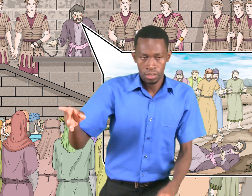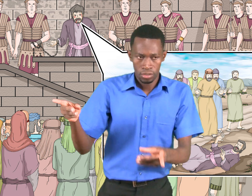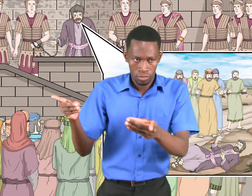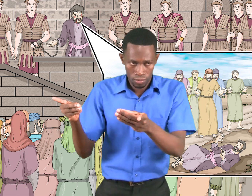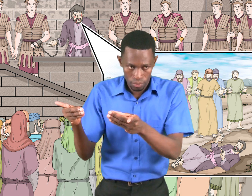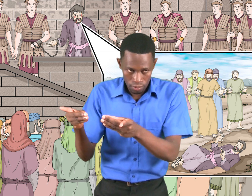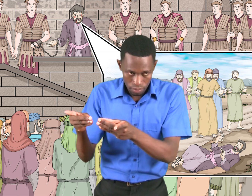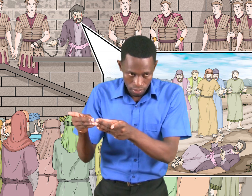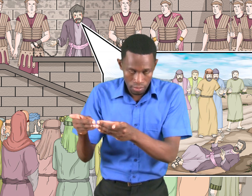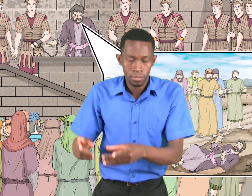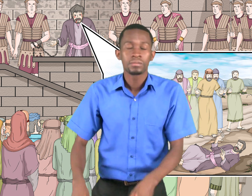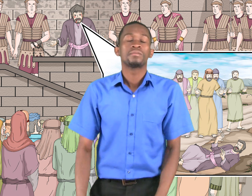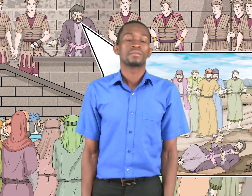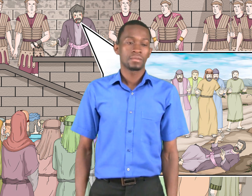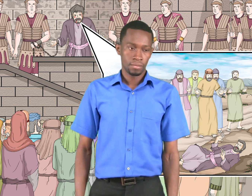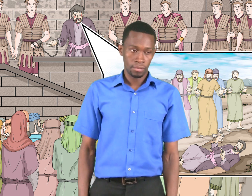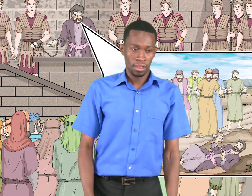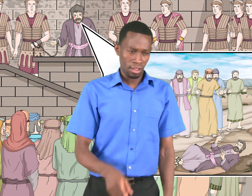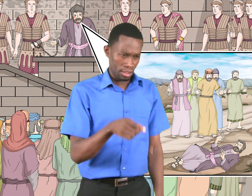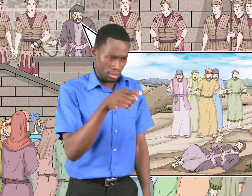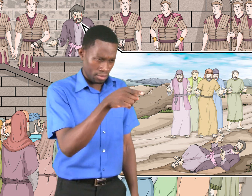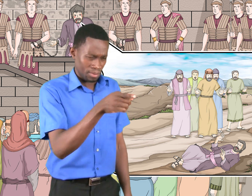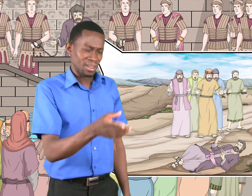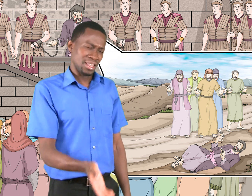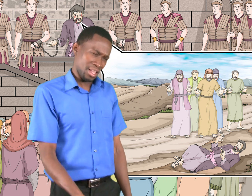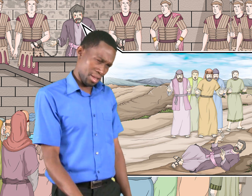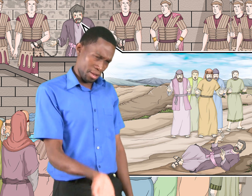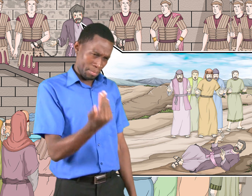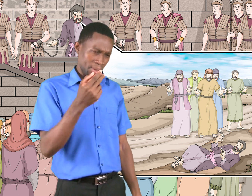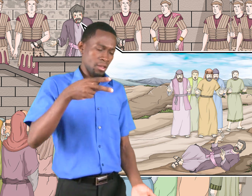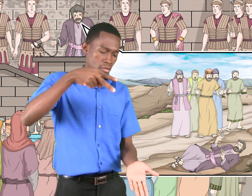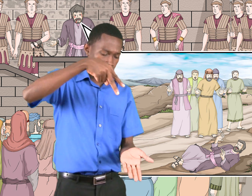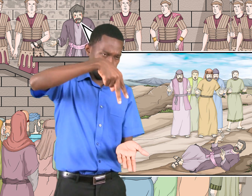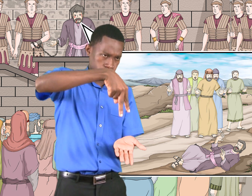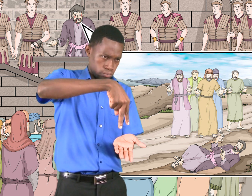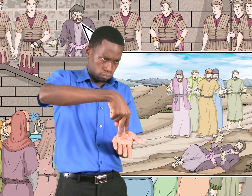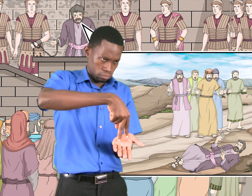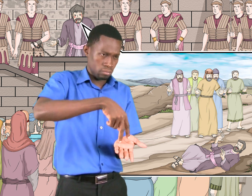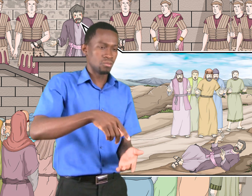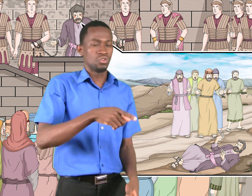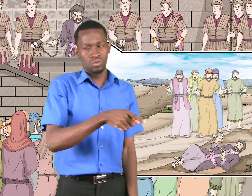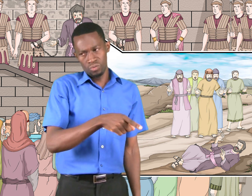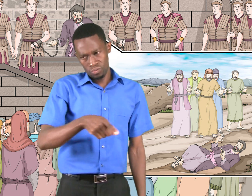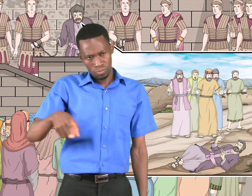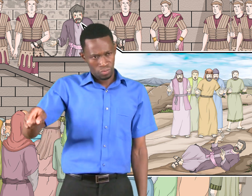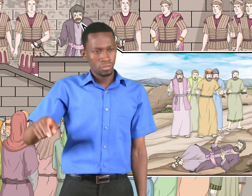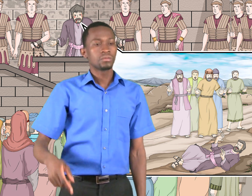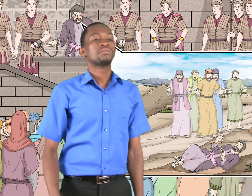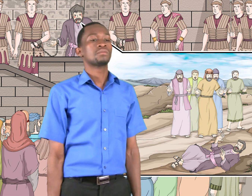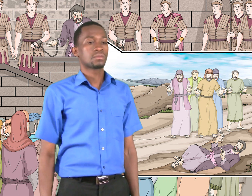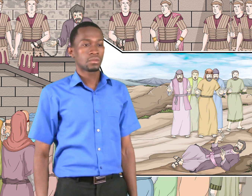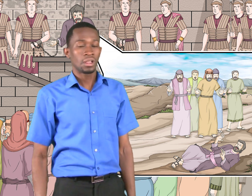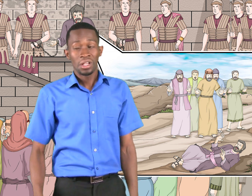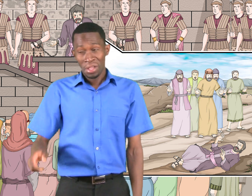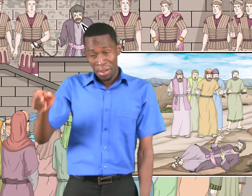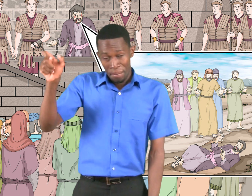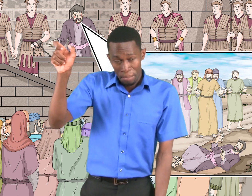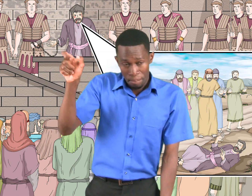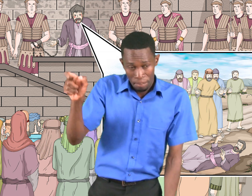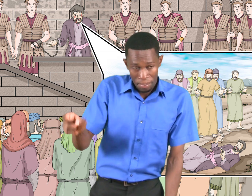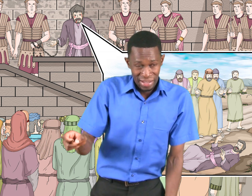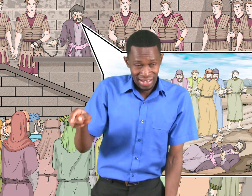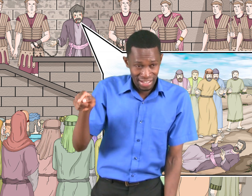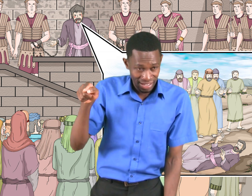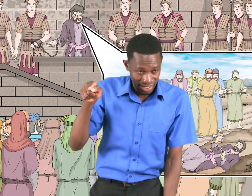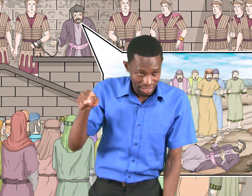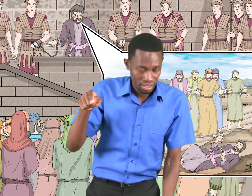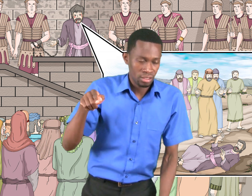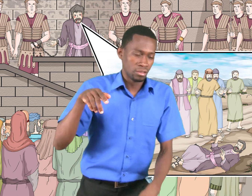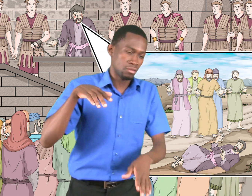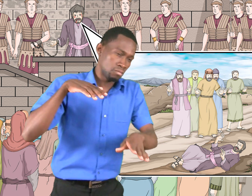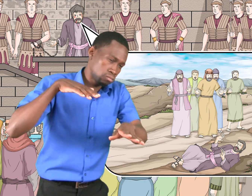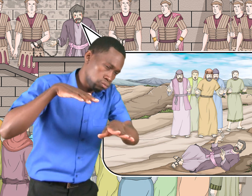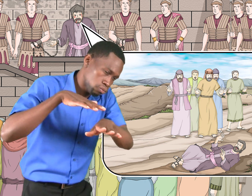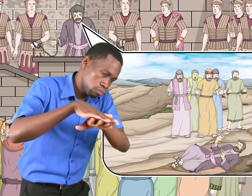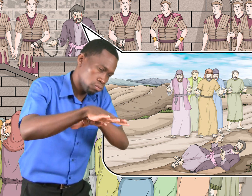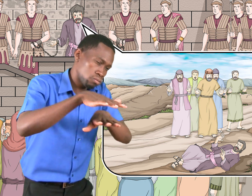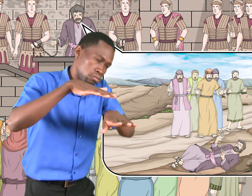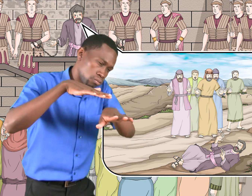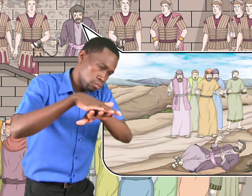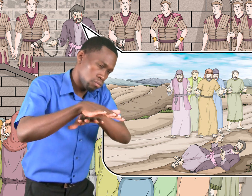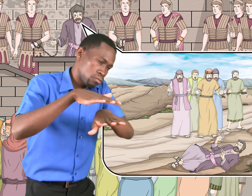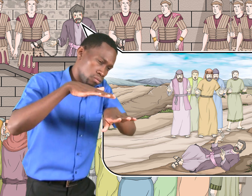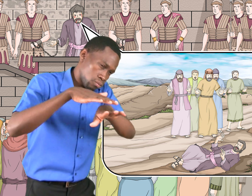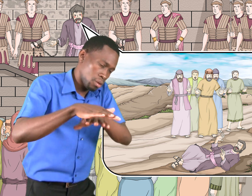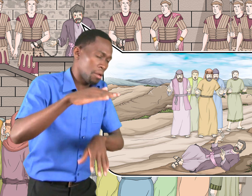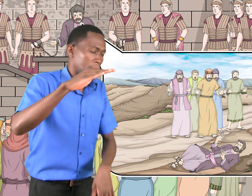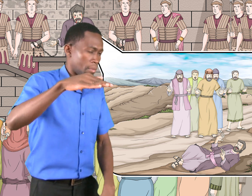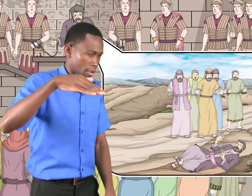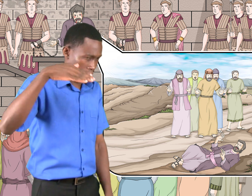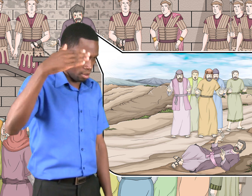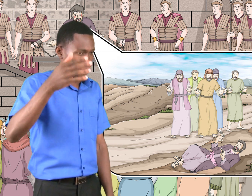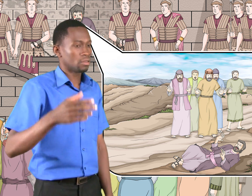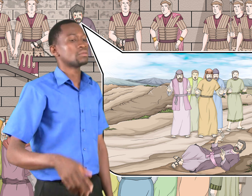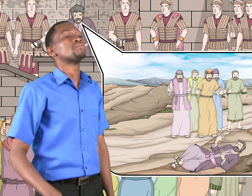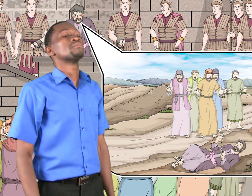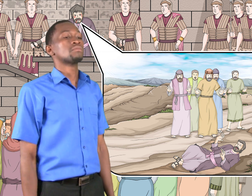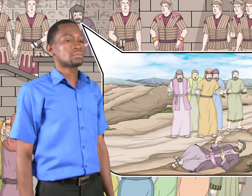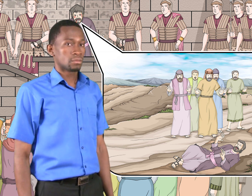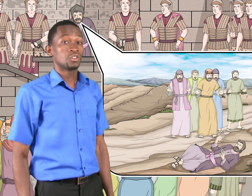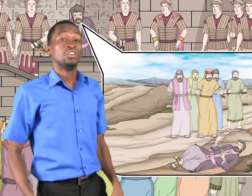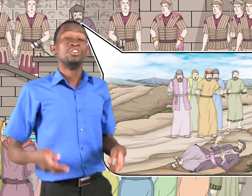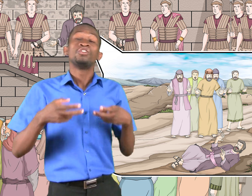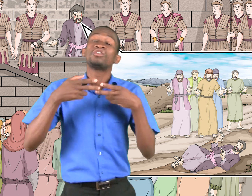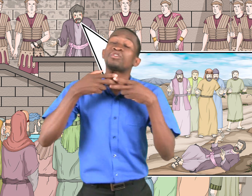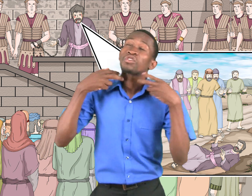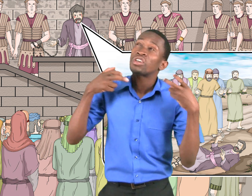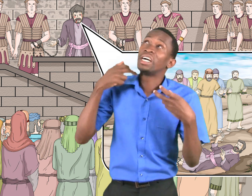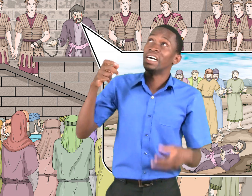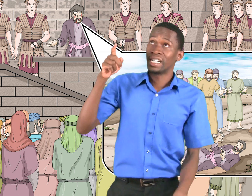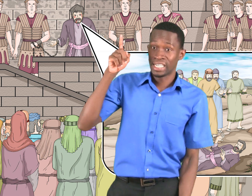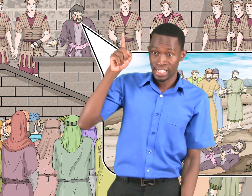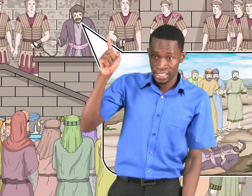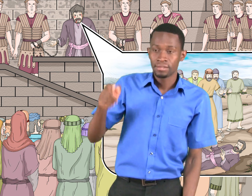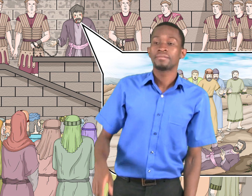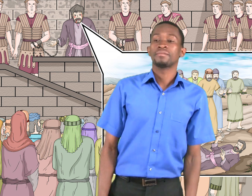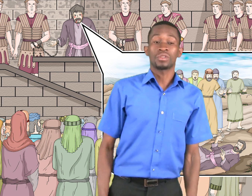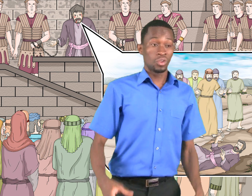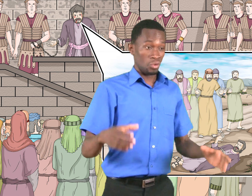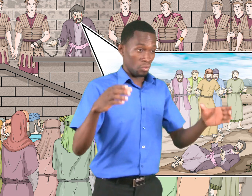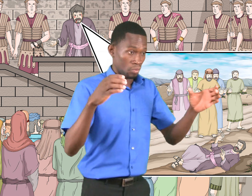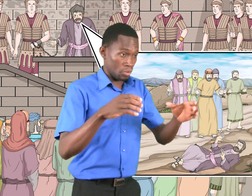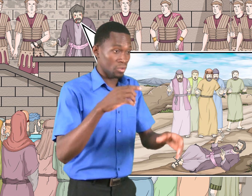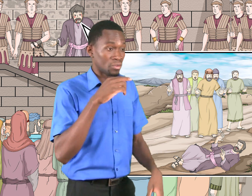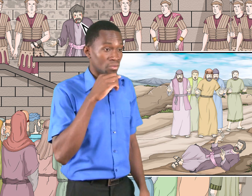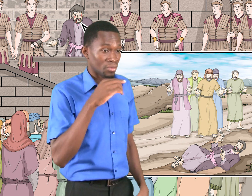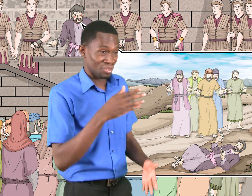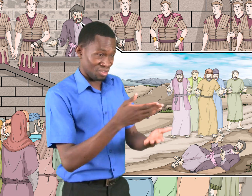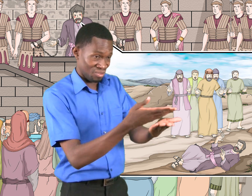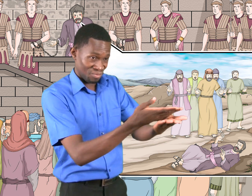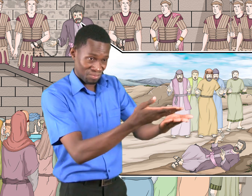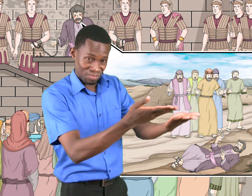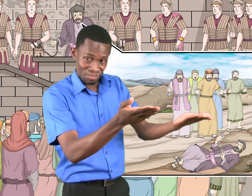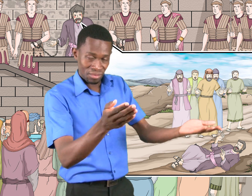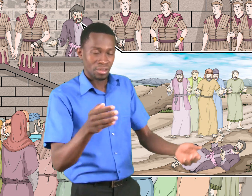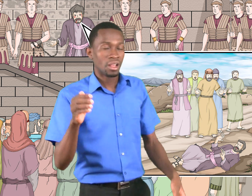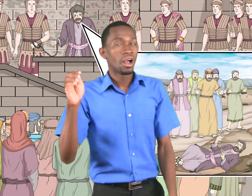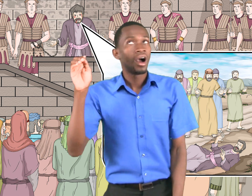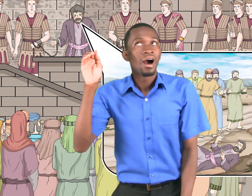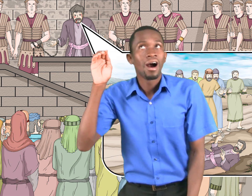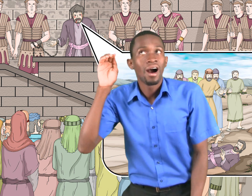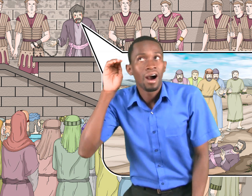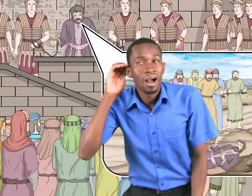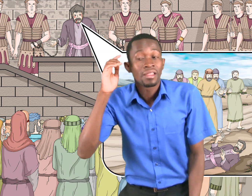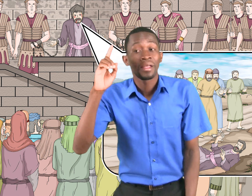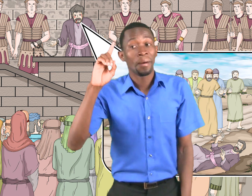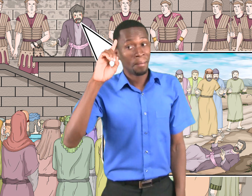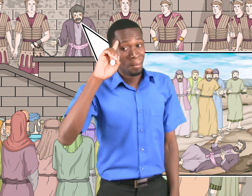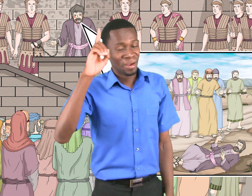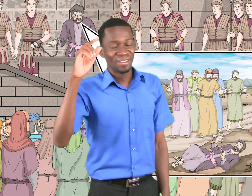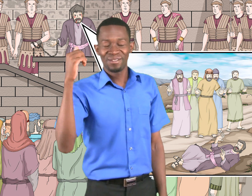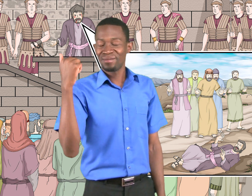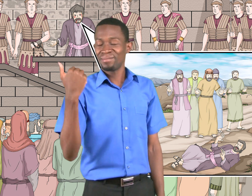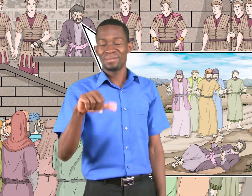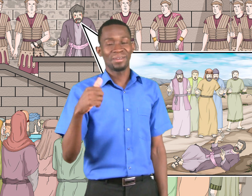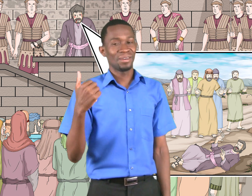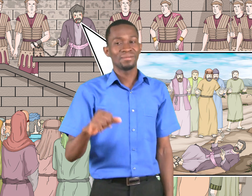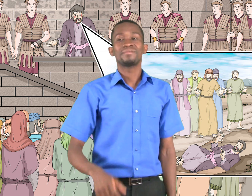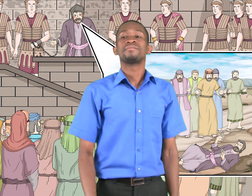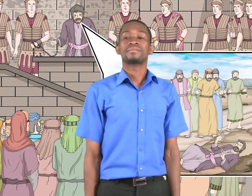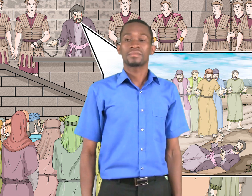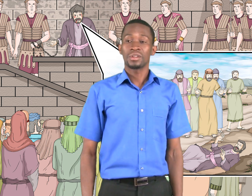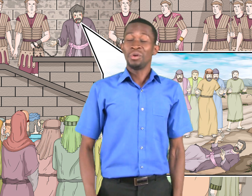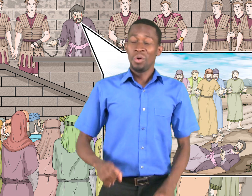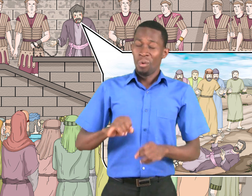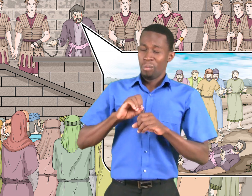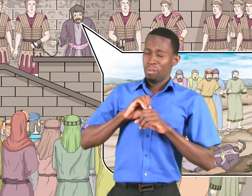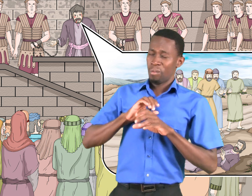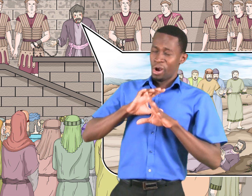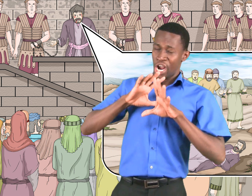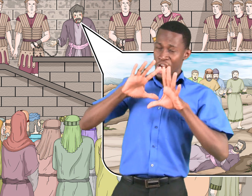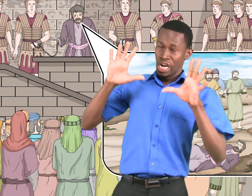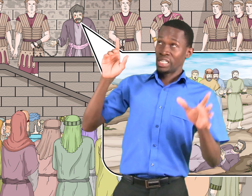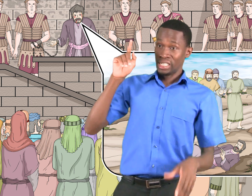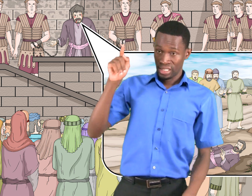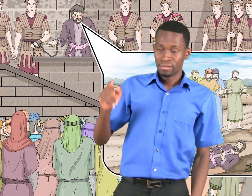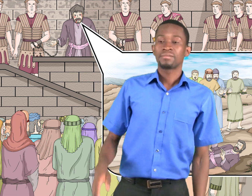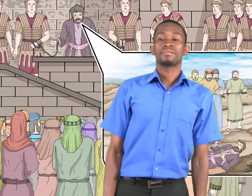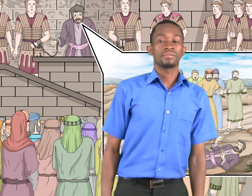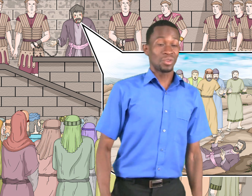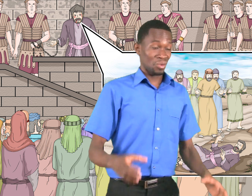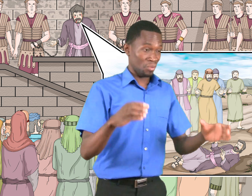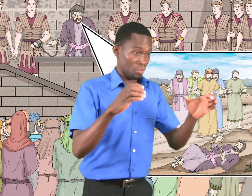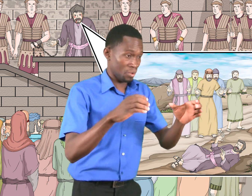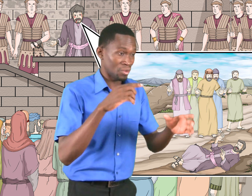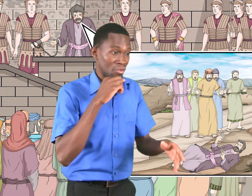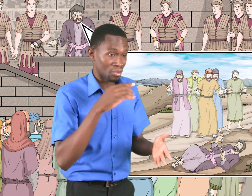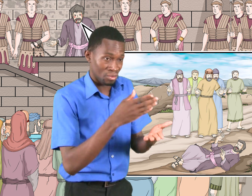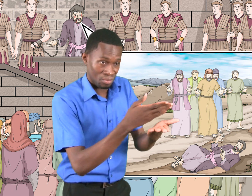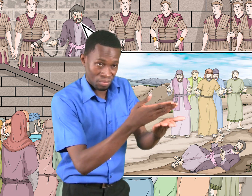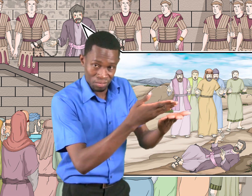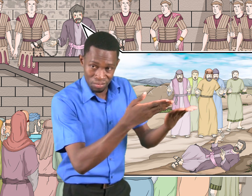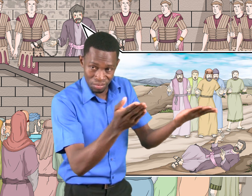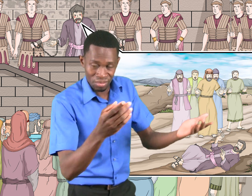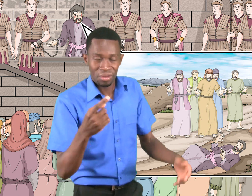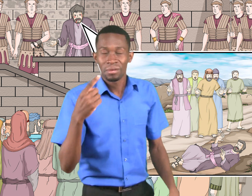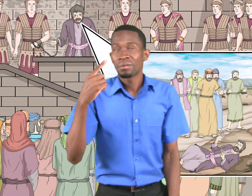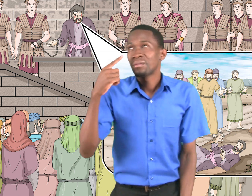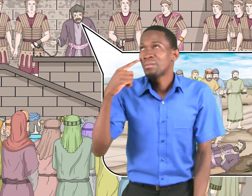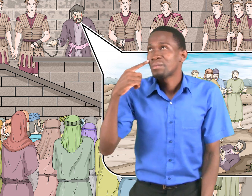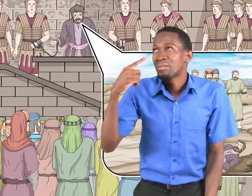Then I asked, ‘What should I do, Lord?’ ‘Get up and go into Damascus,’ He told me.